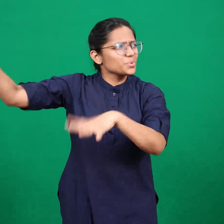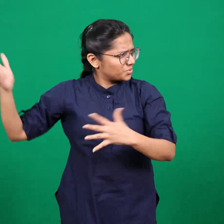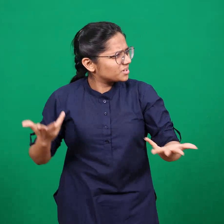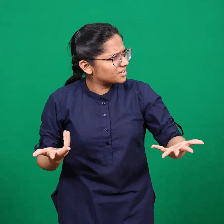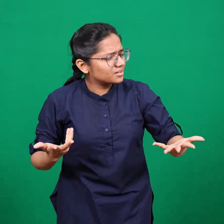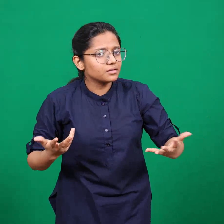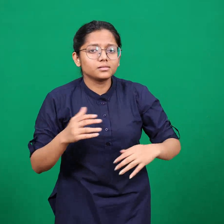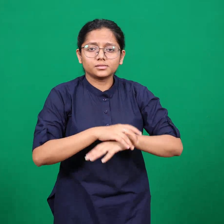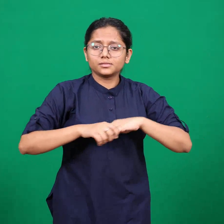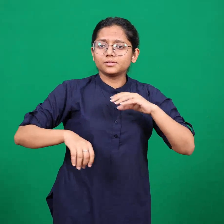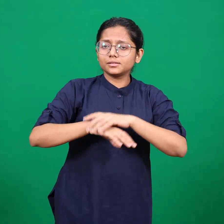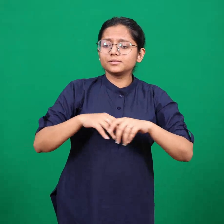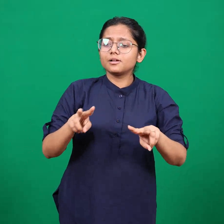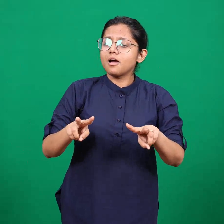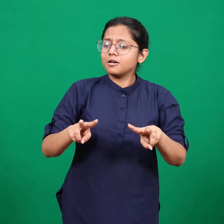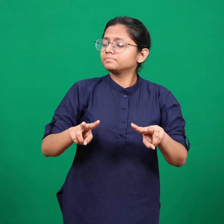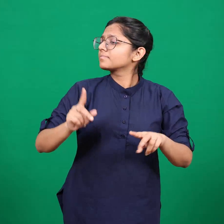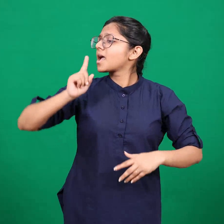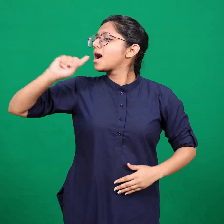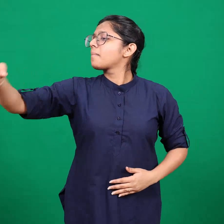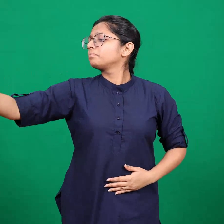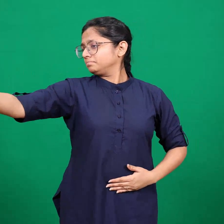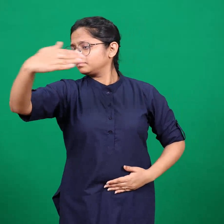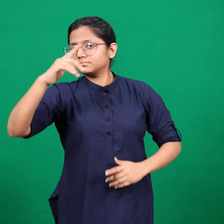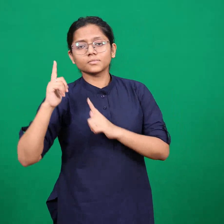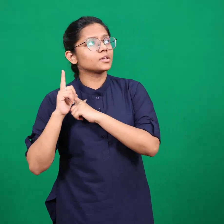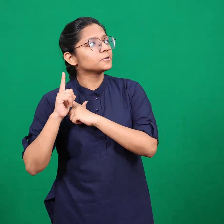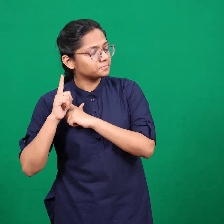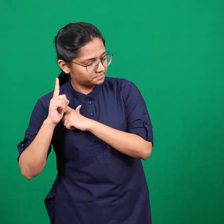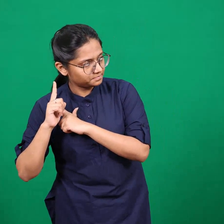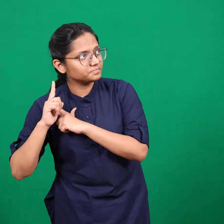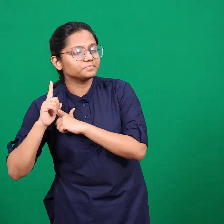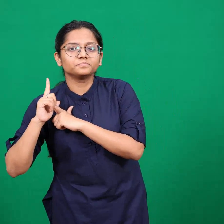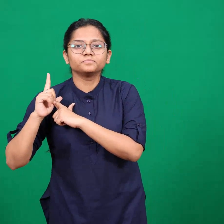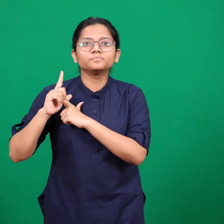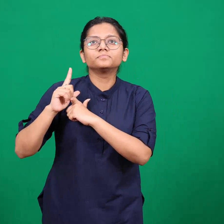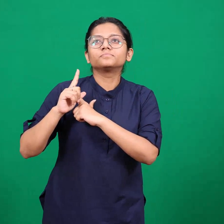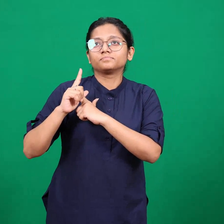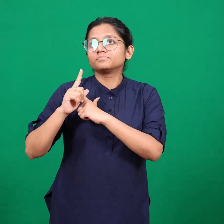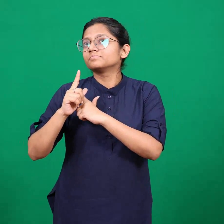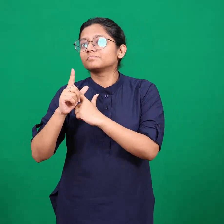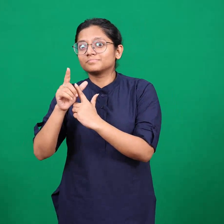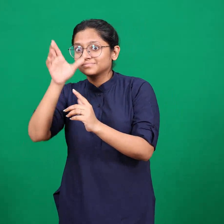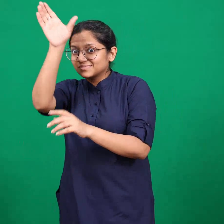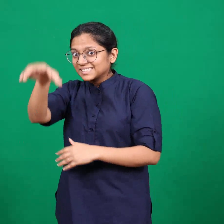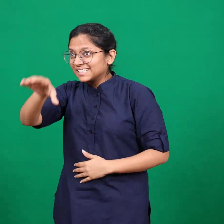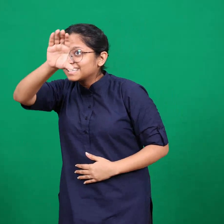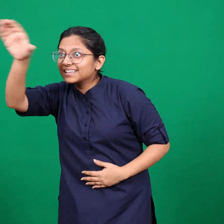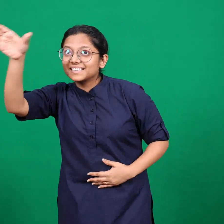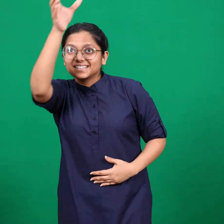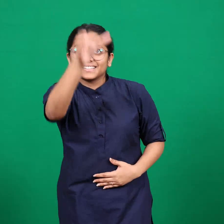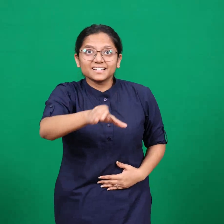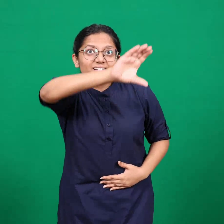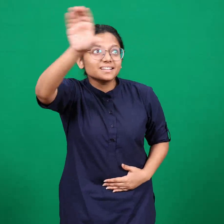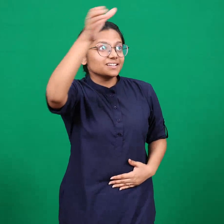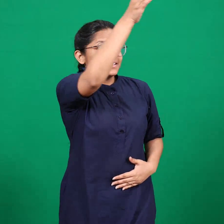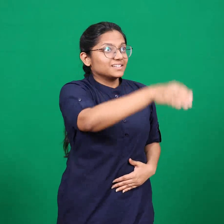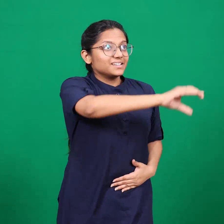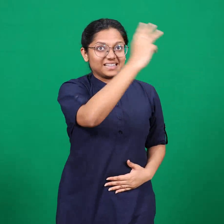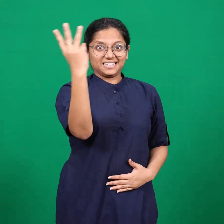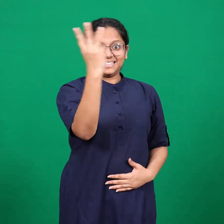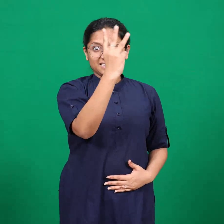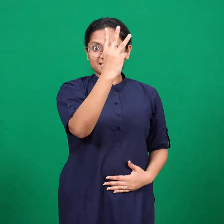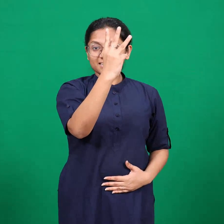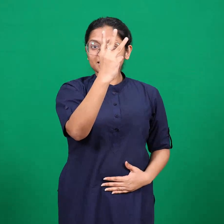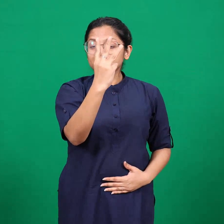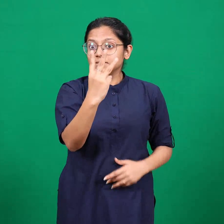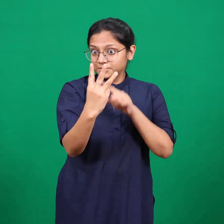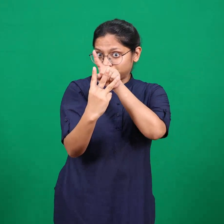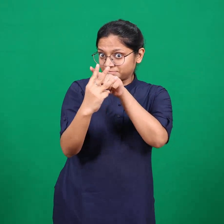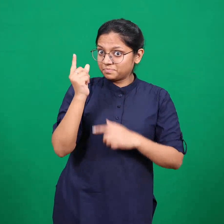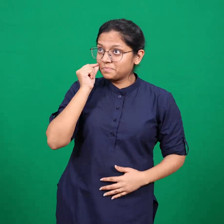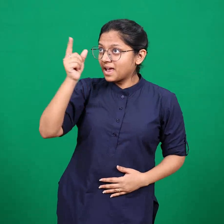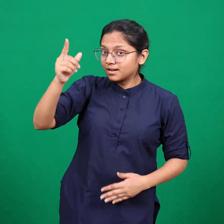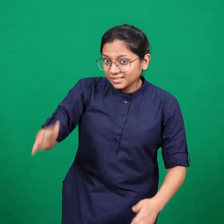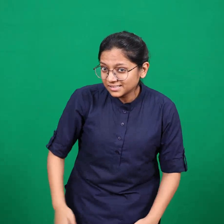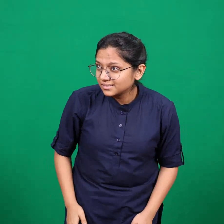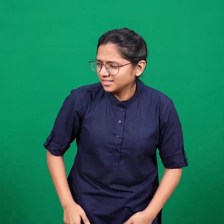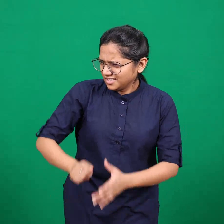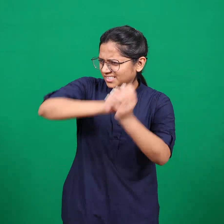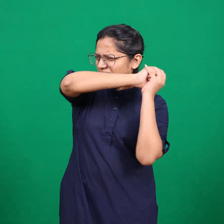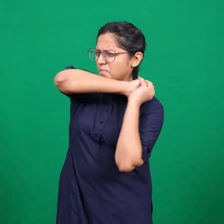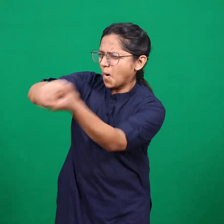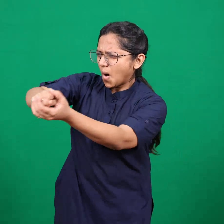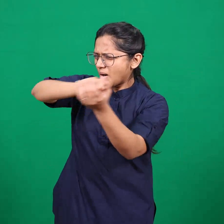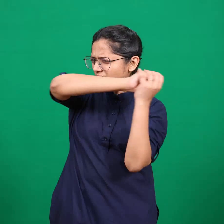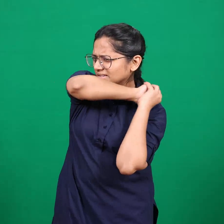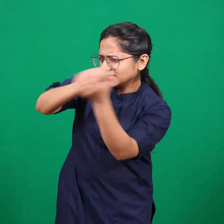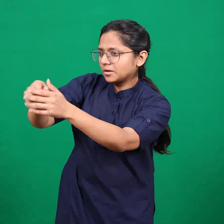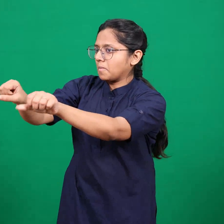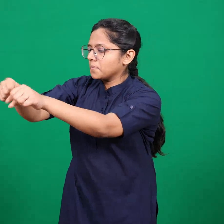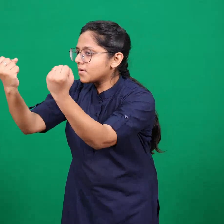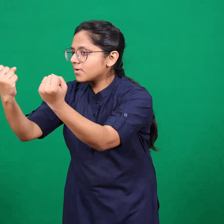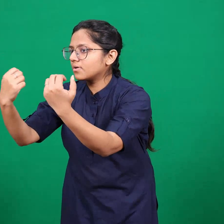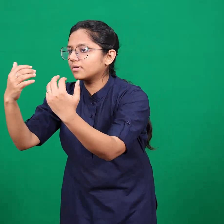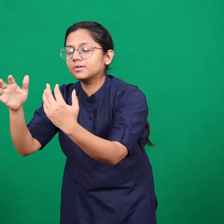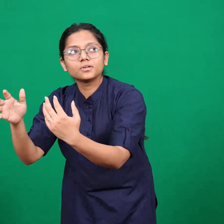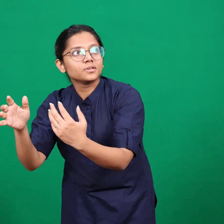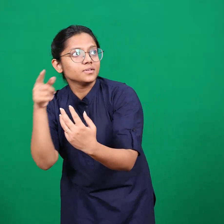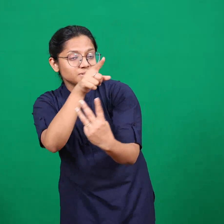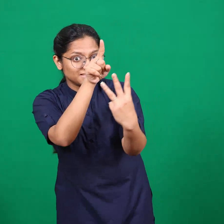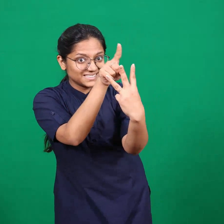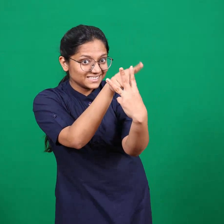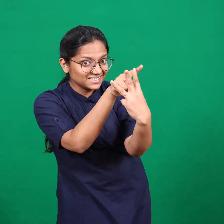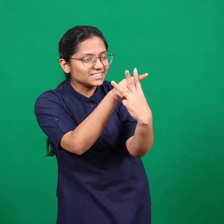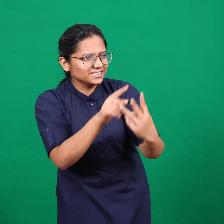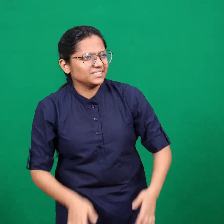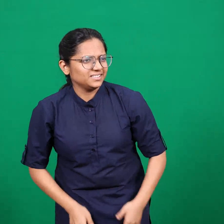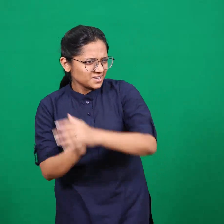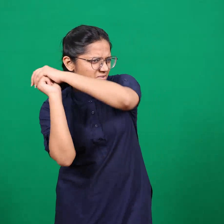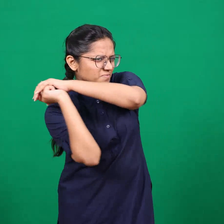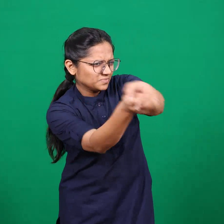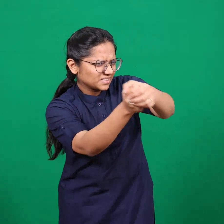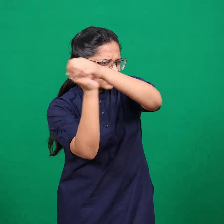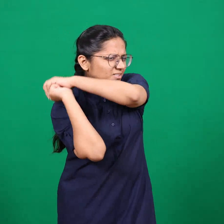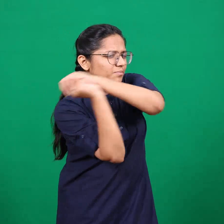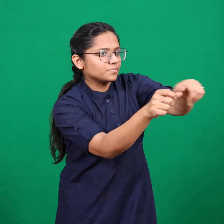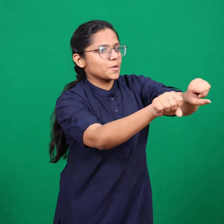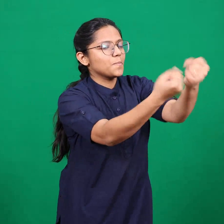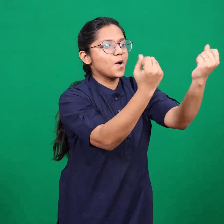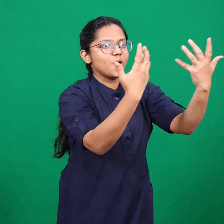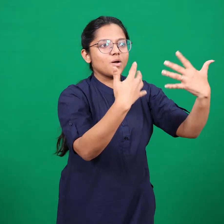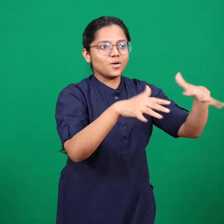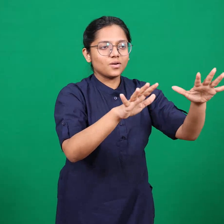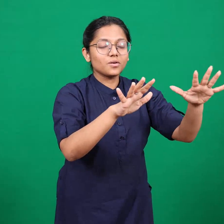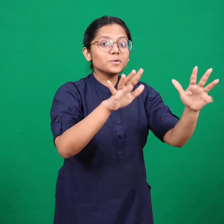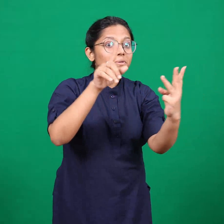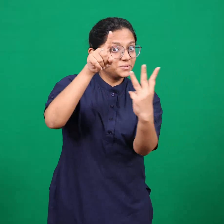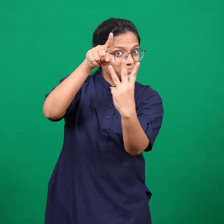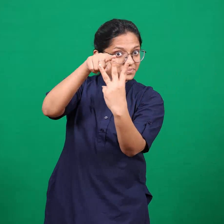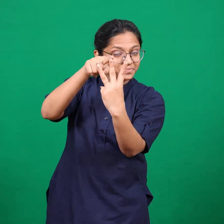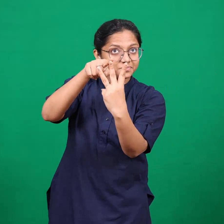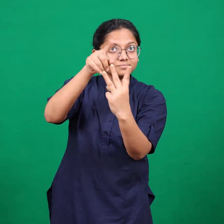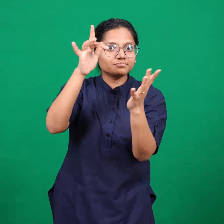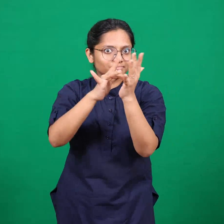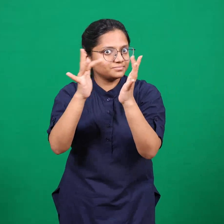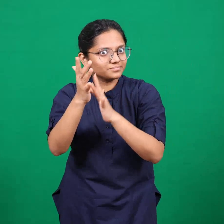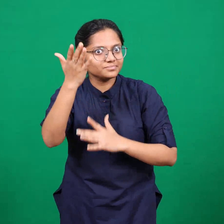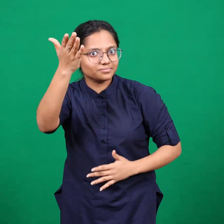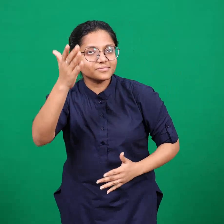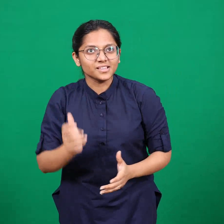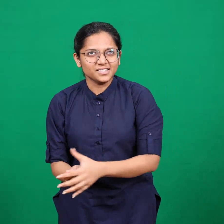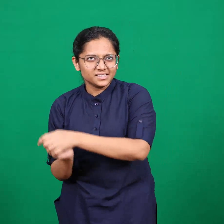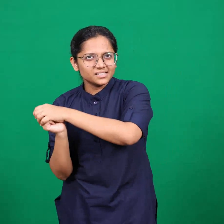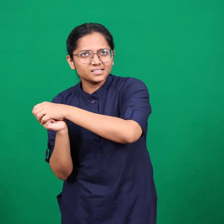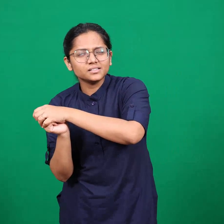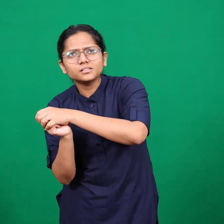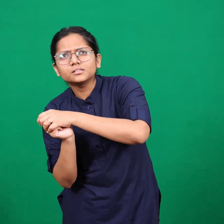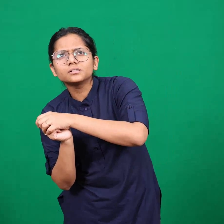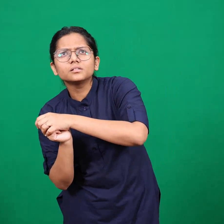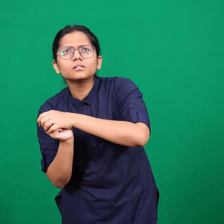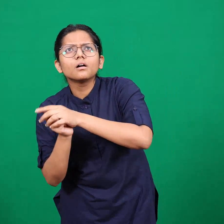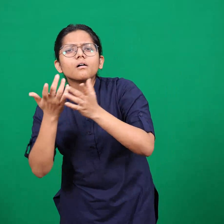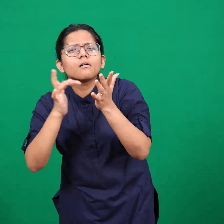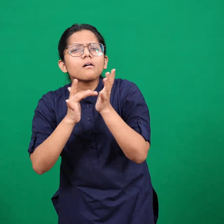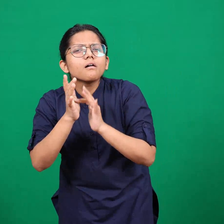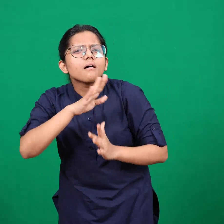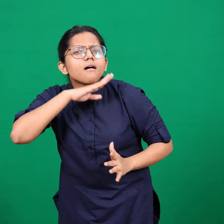So the soldiers came and broke the legs of the first man who had been crucified with Jesus, and those of the other.